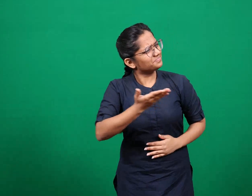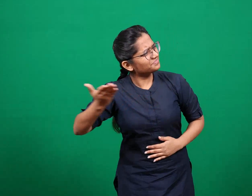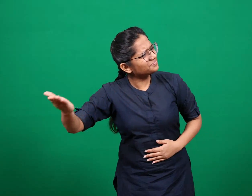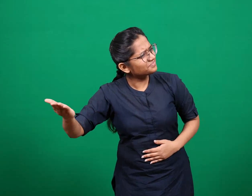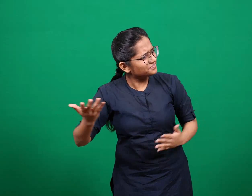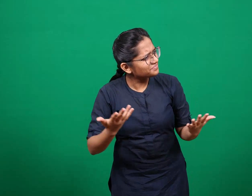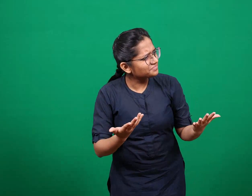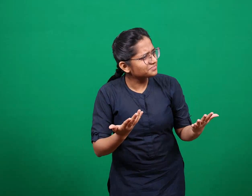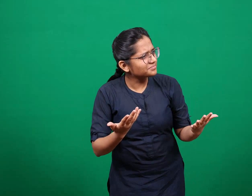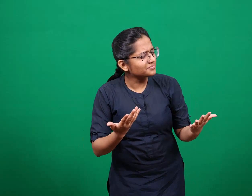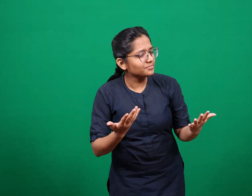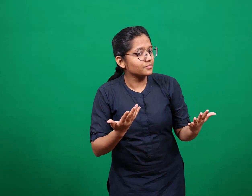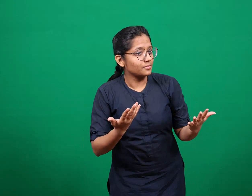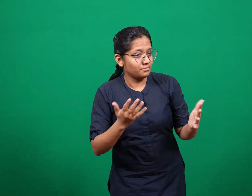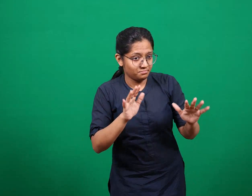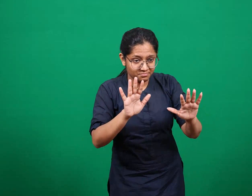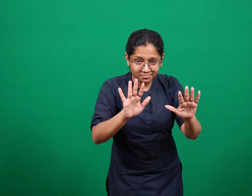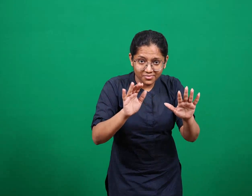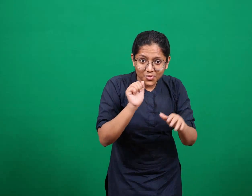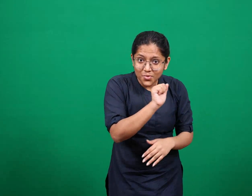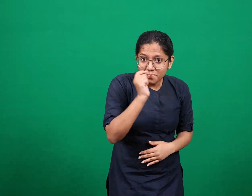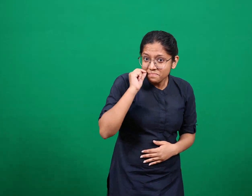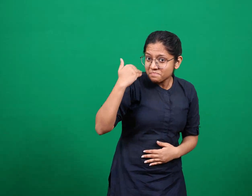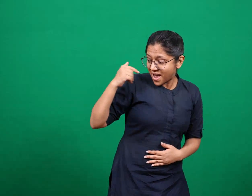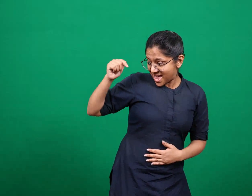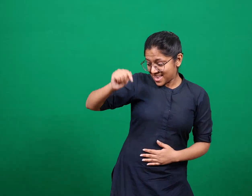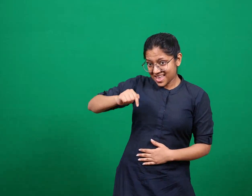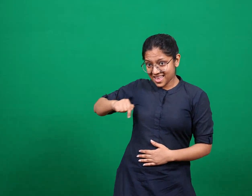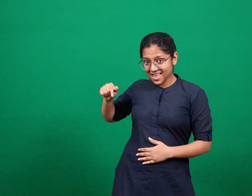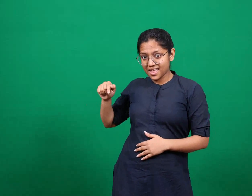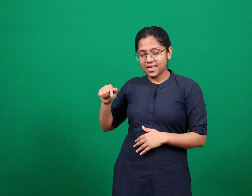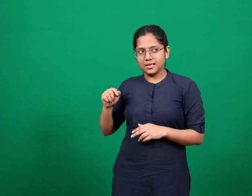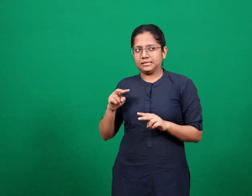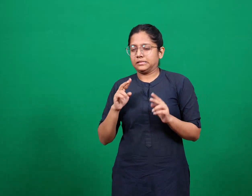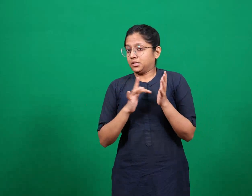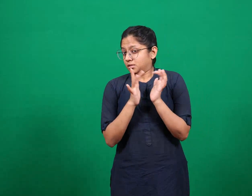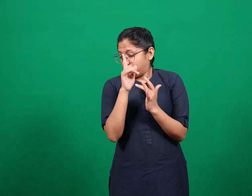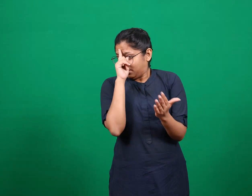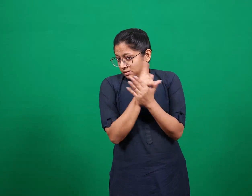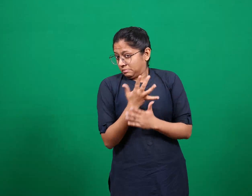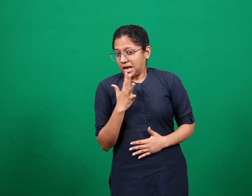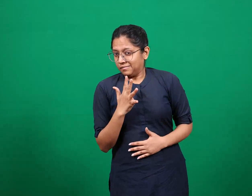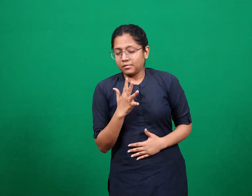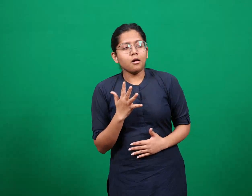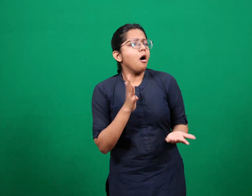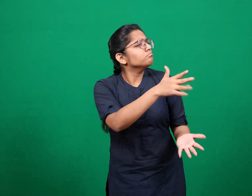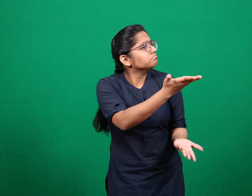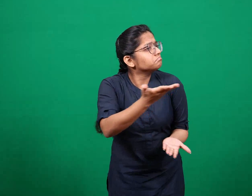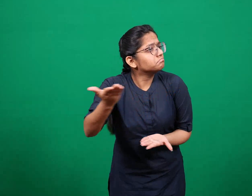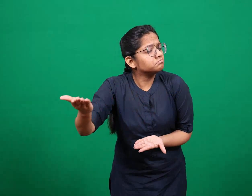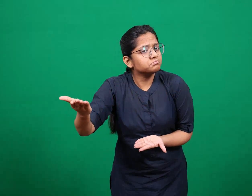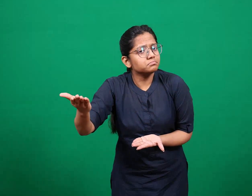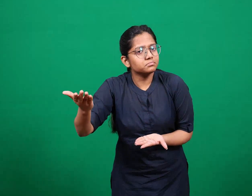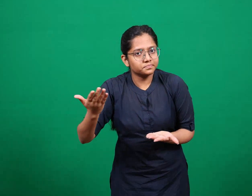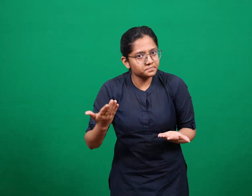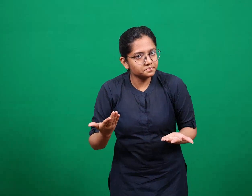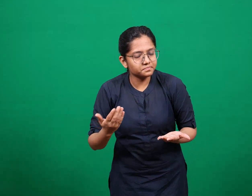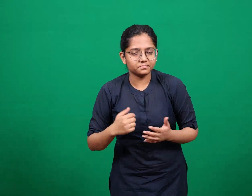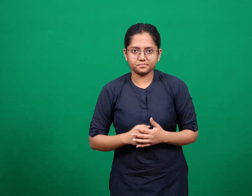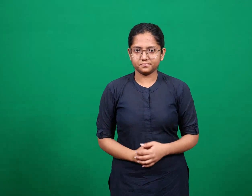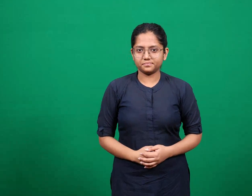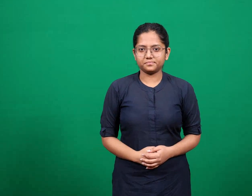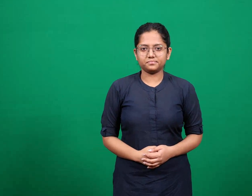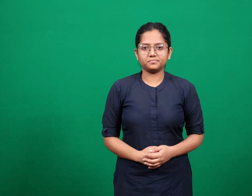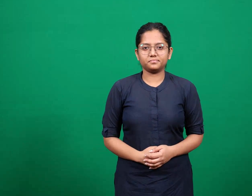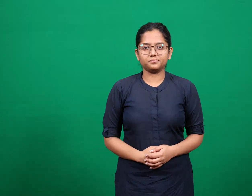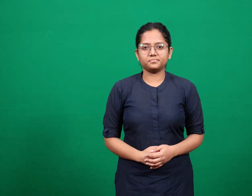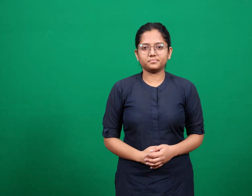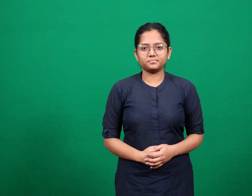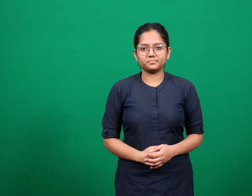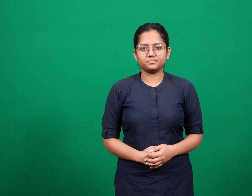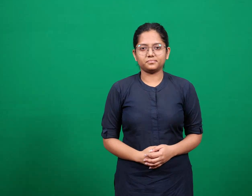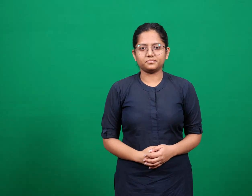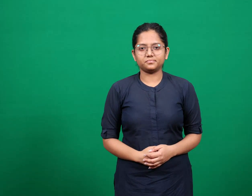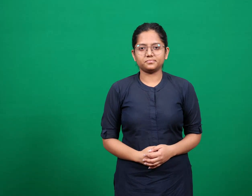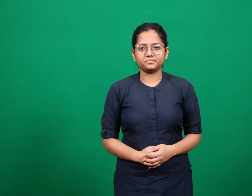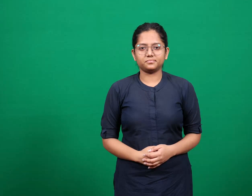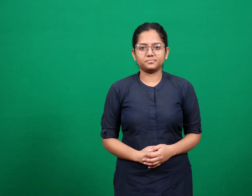For even His own brothers did not believe in Him.